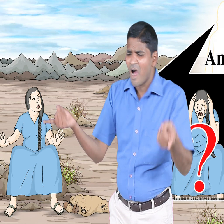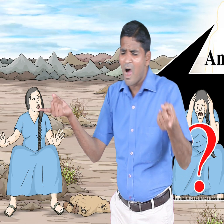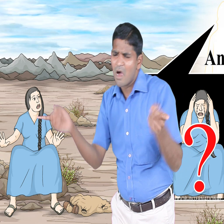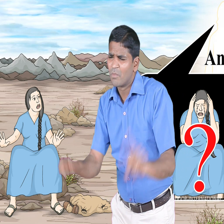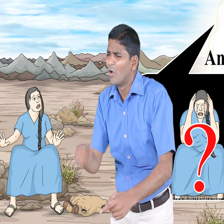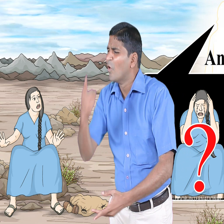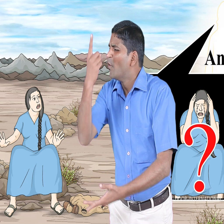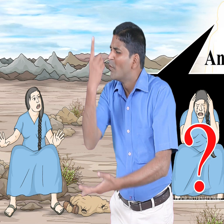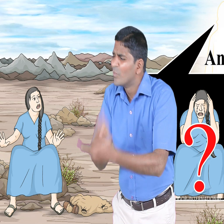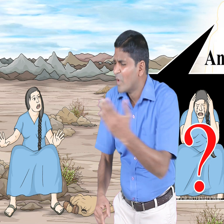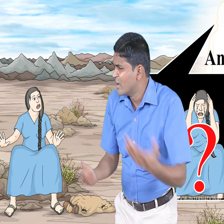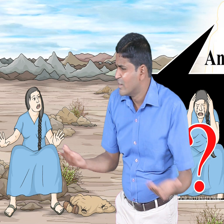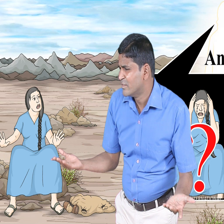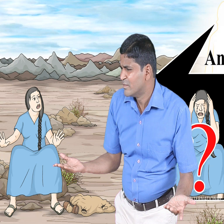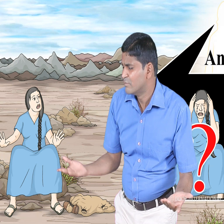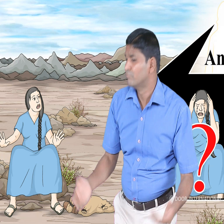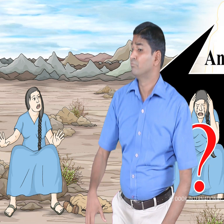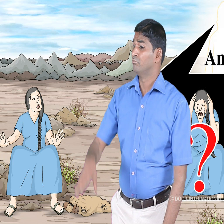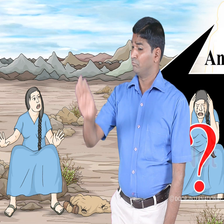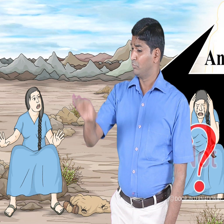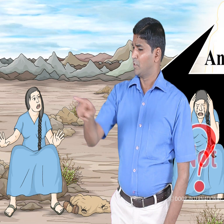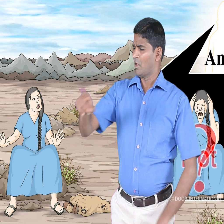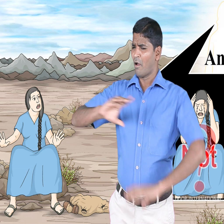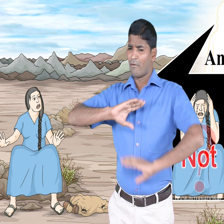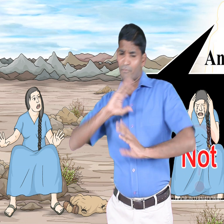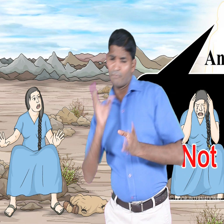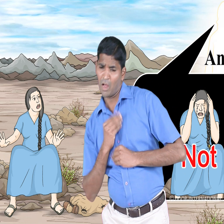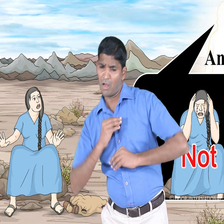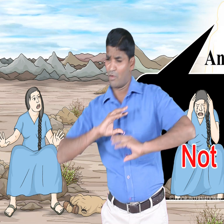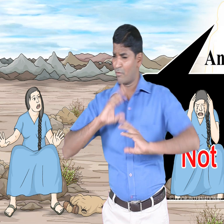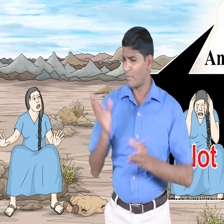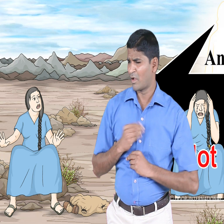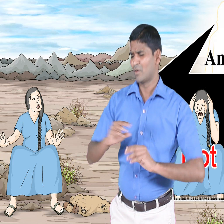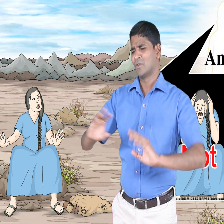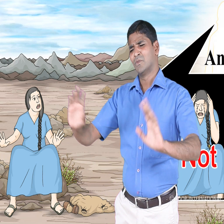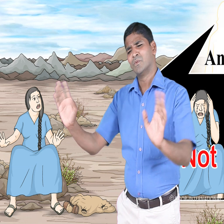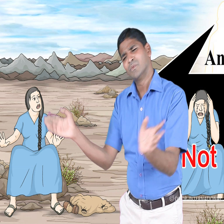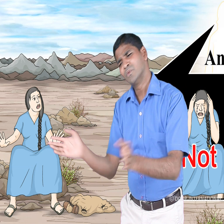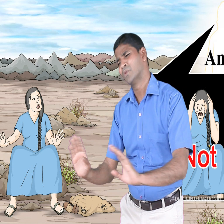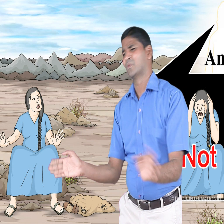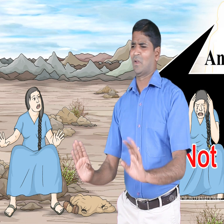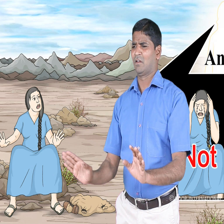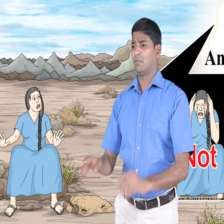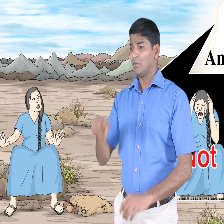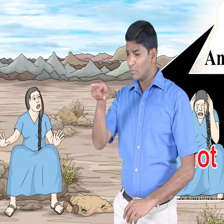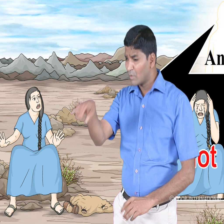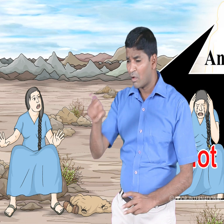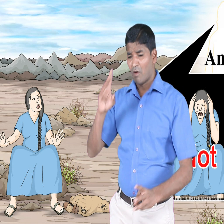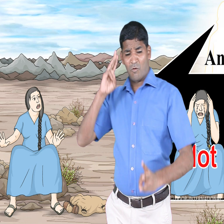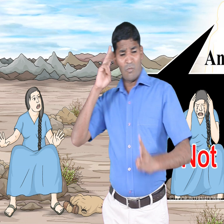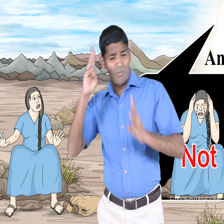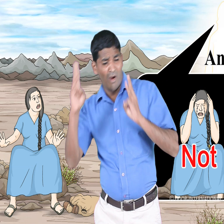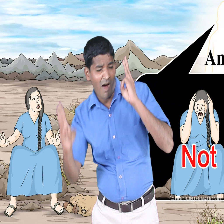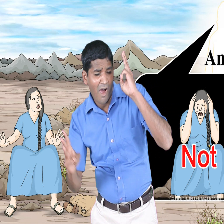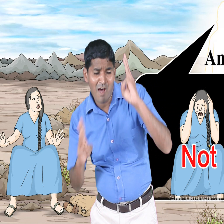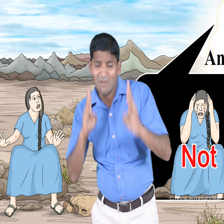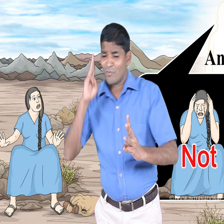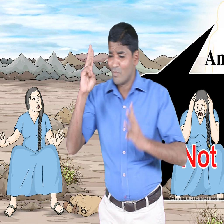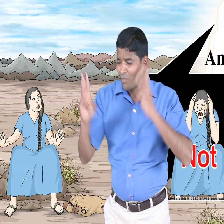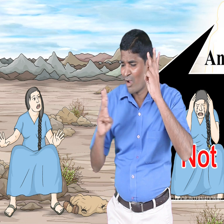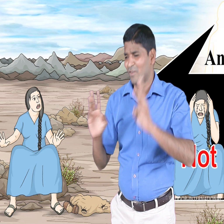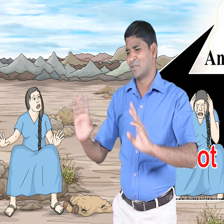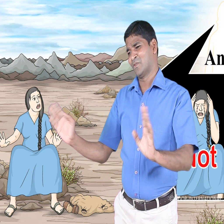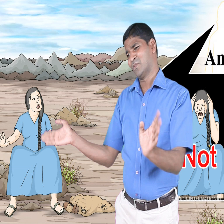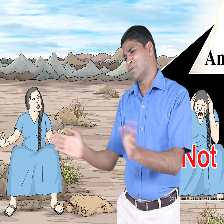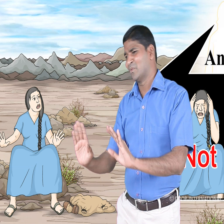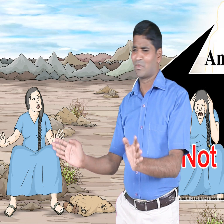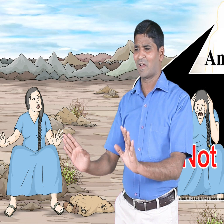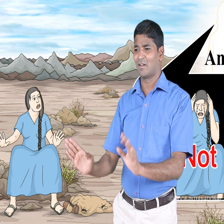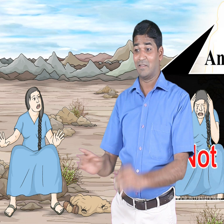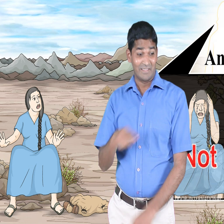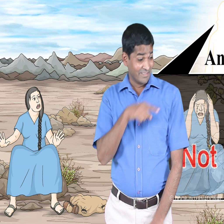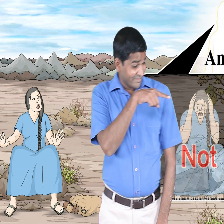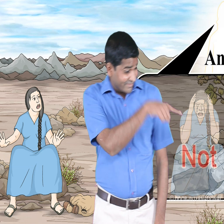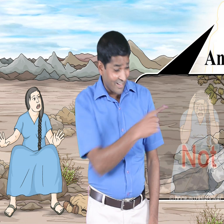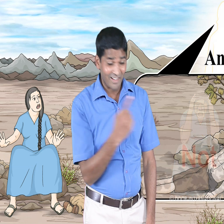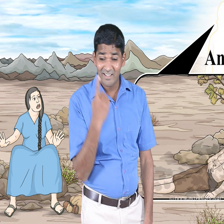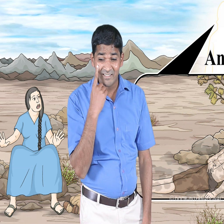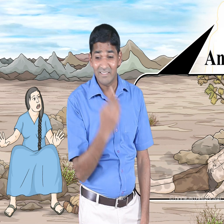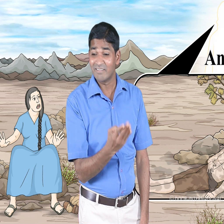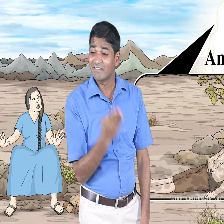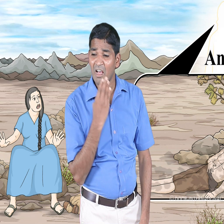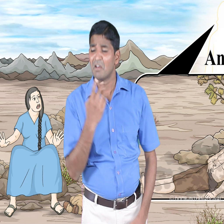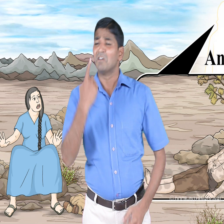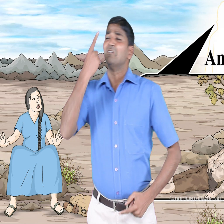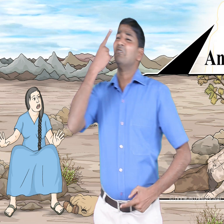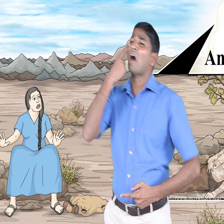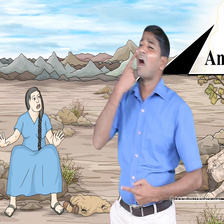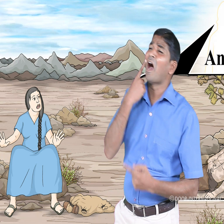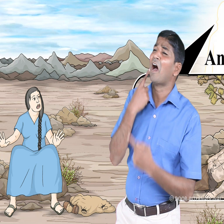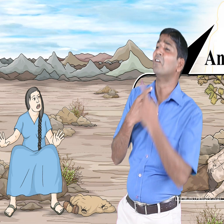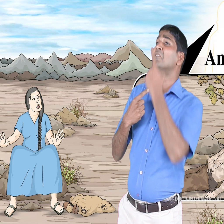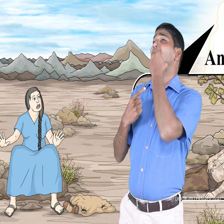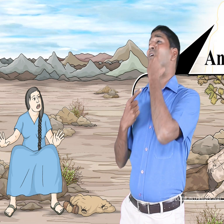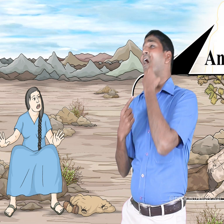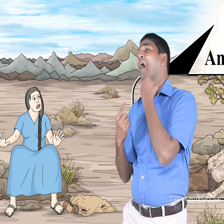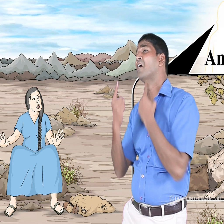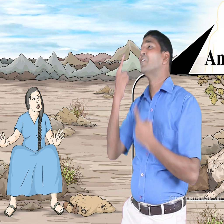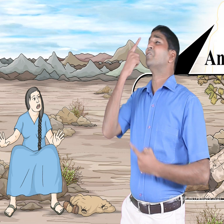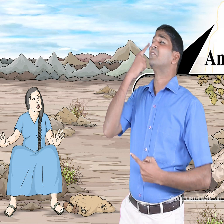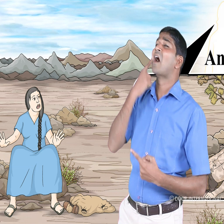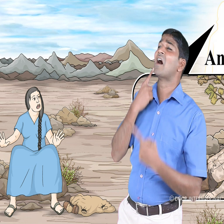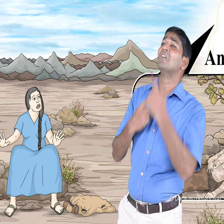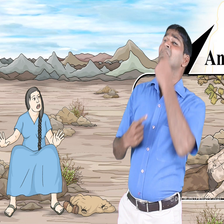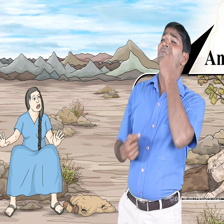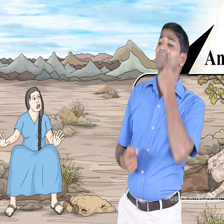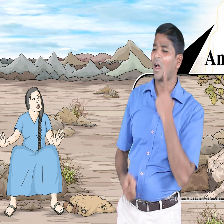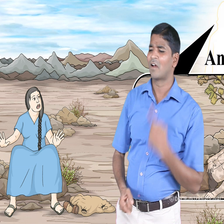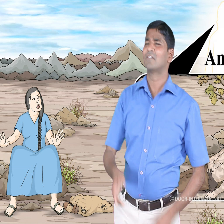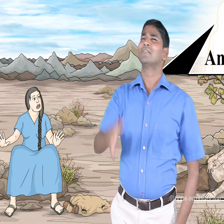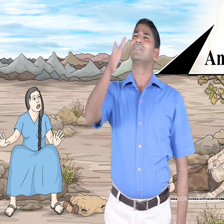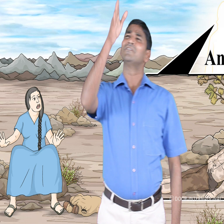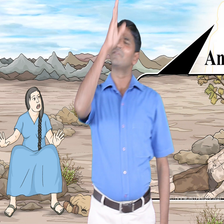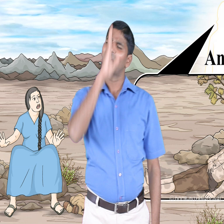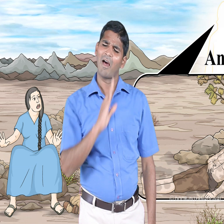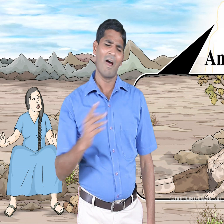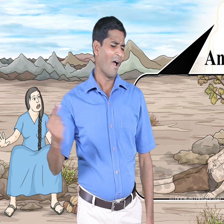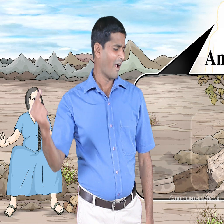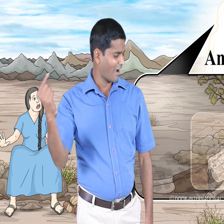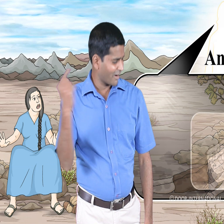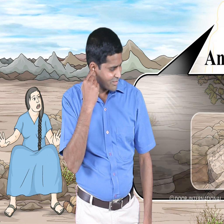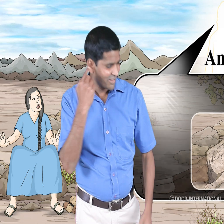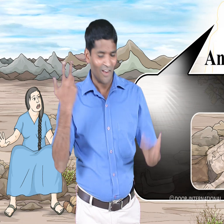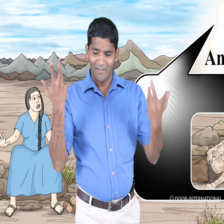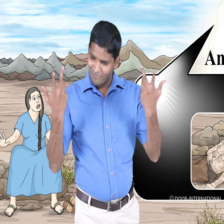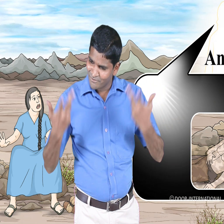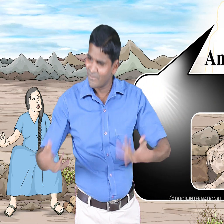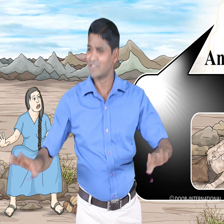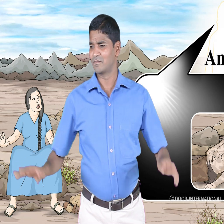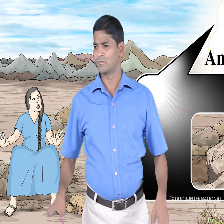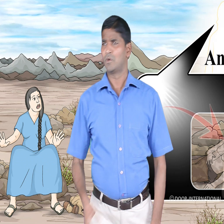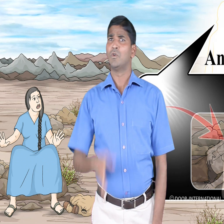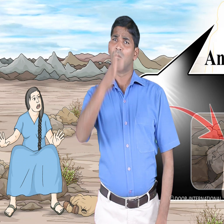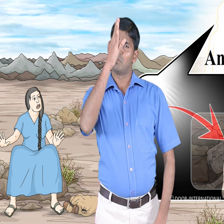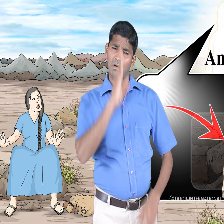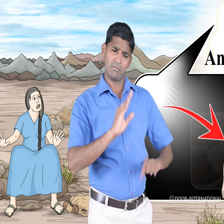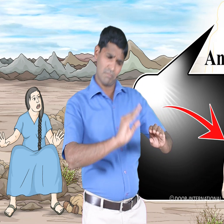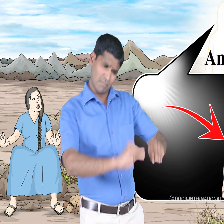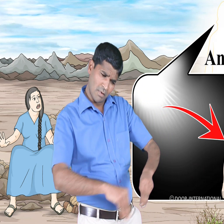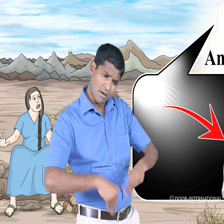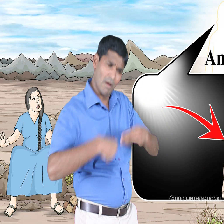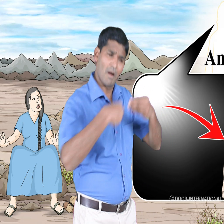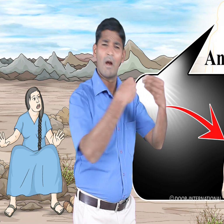Do not be afraid, for God has heard the voice of the boy where he lies.